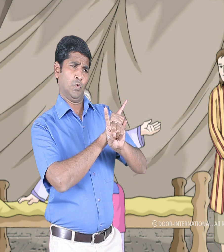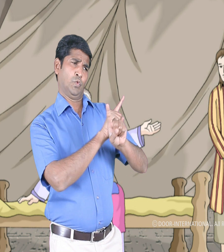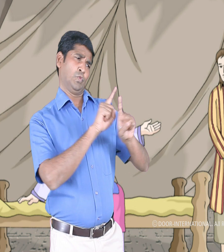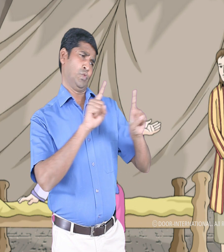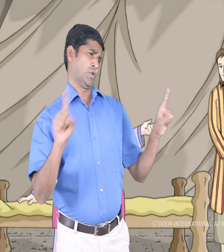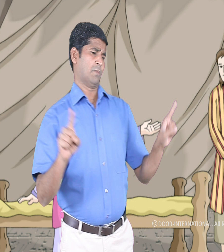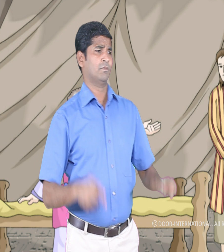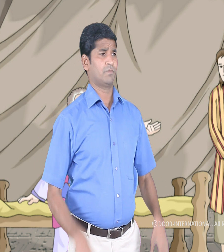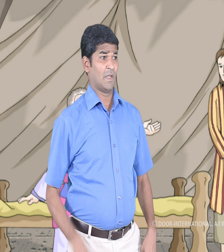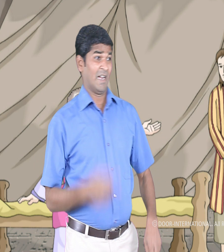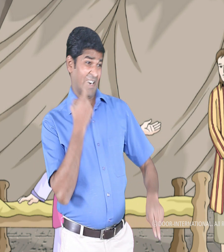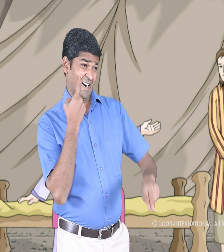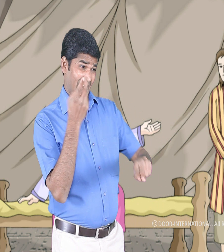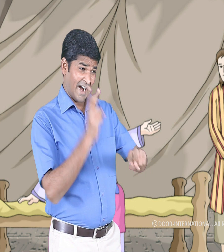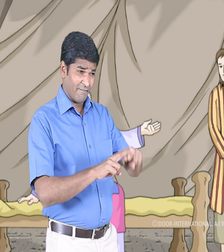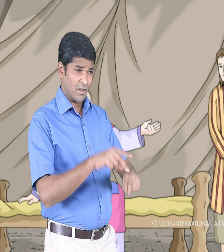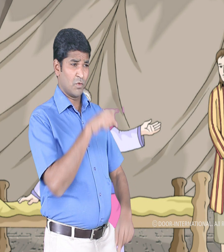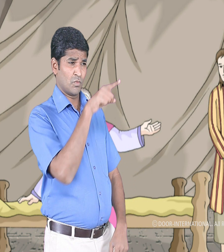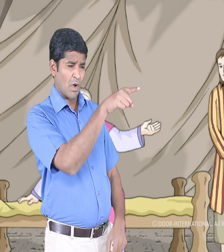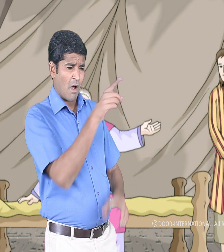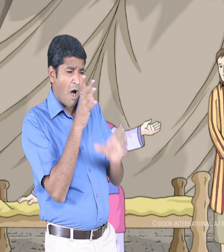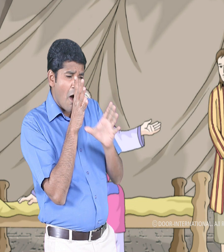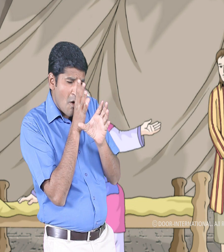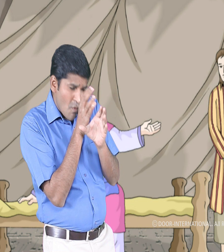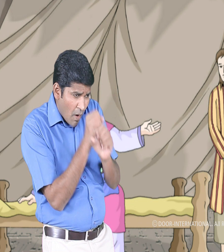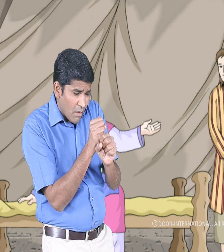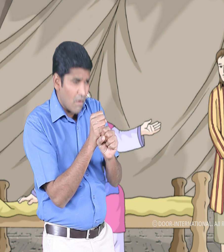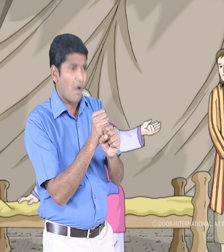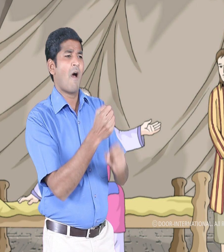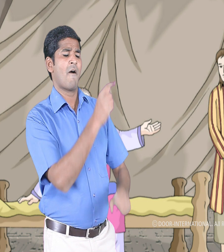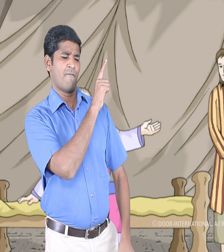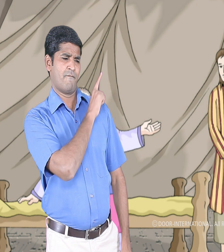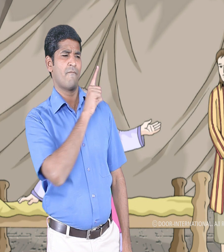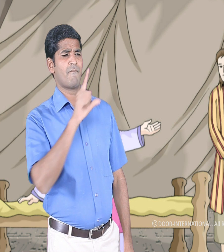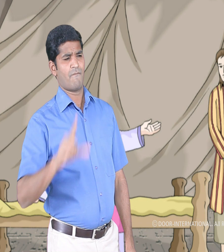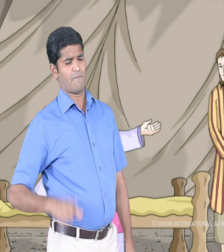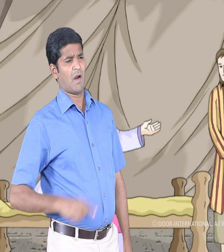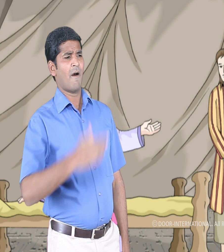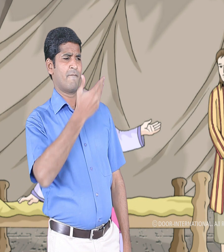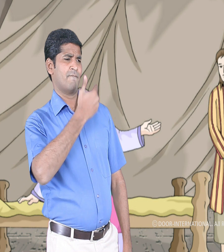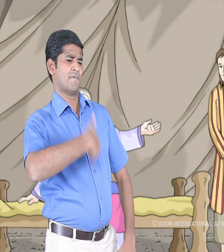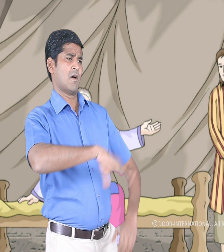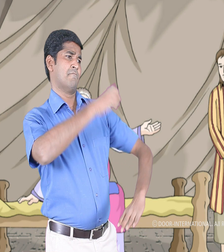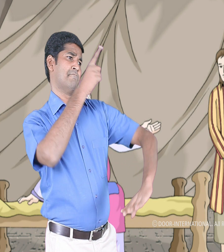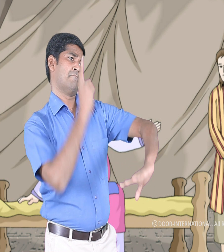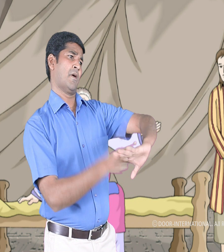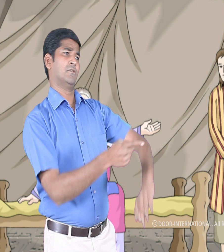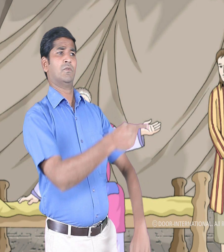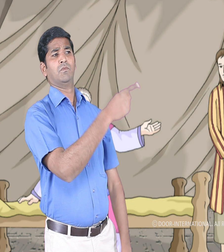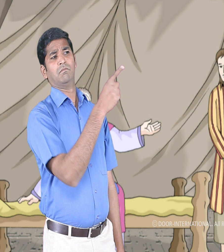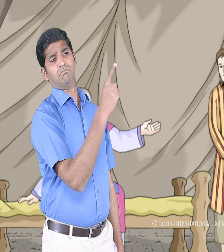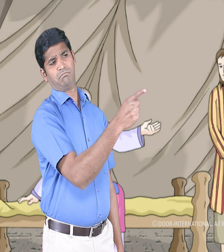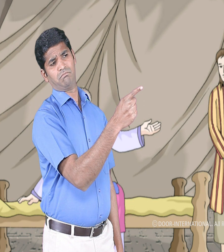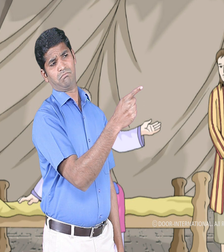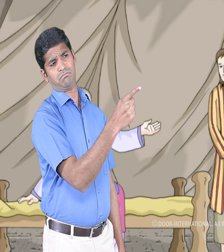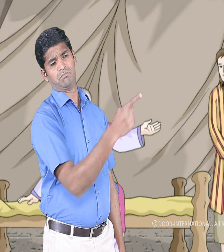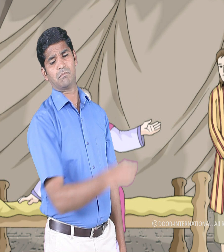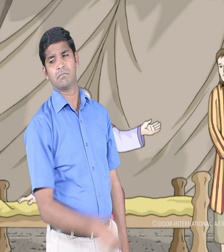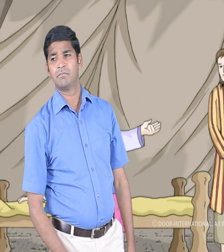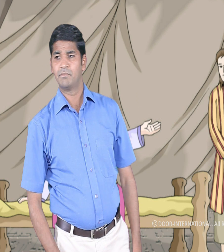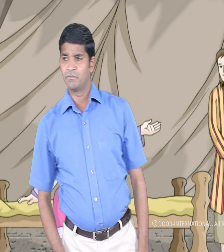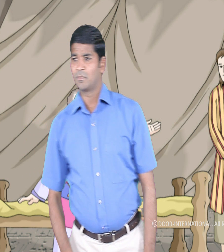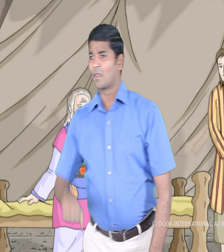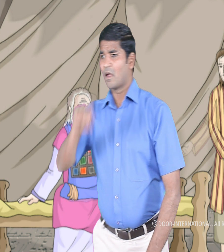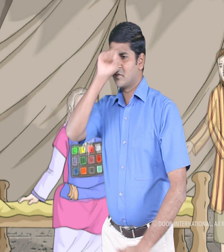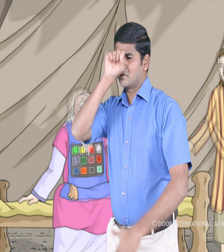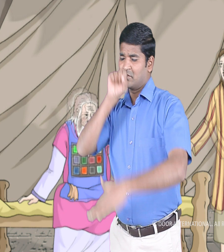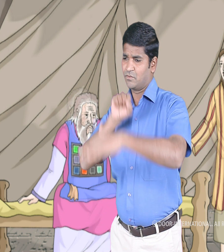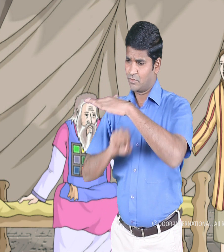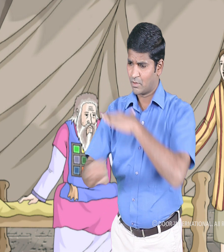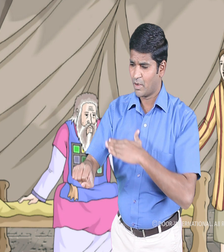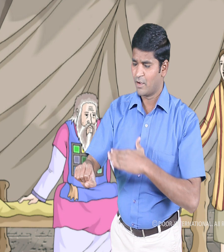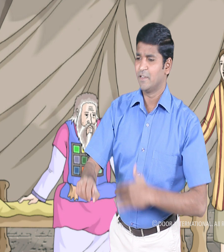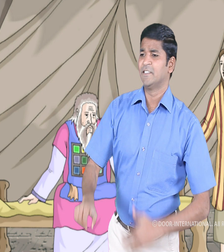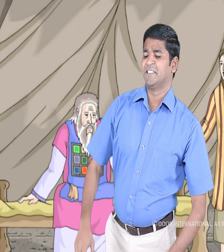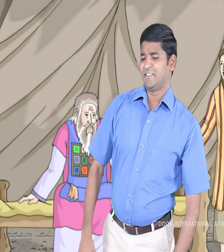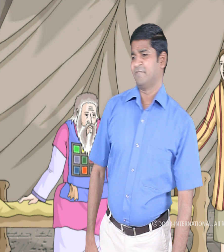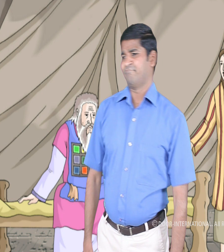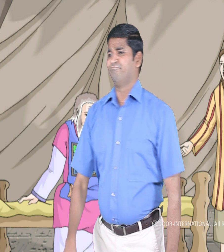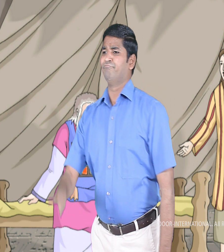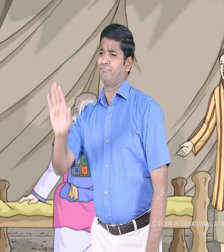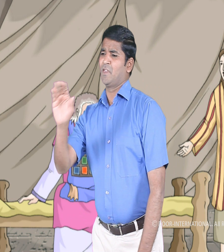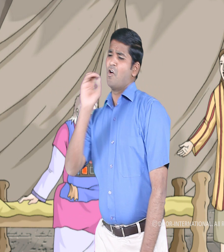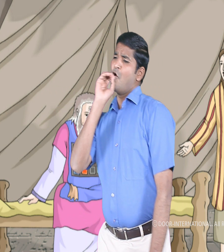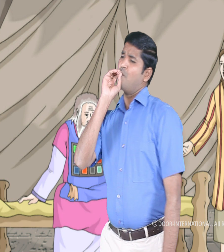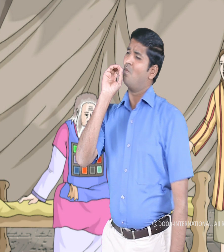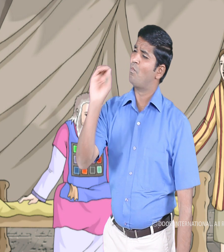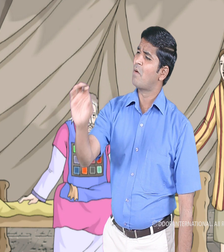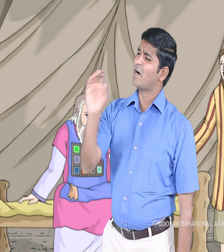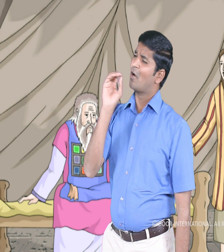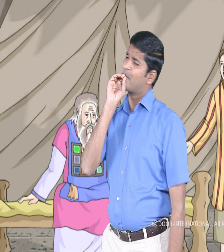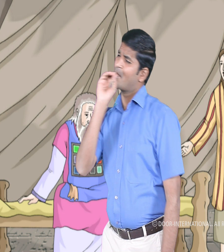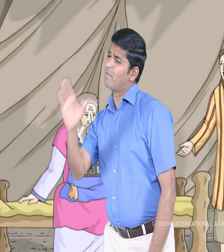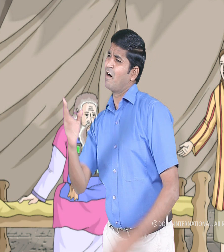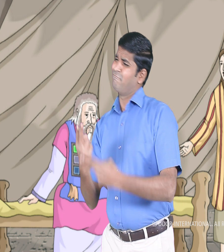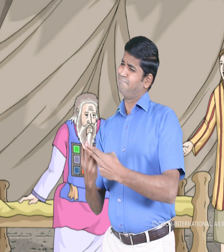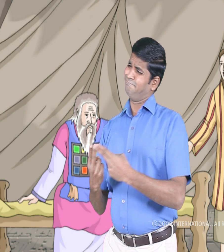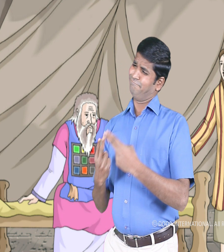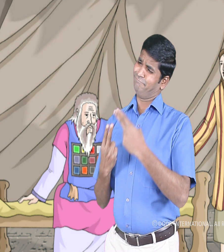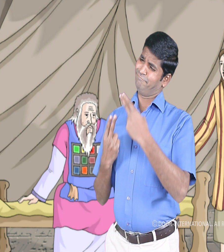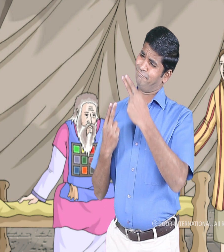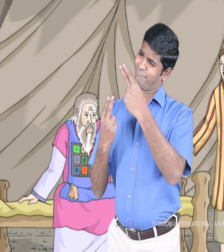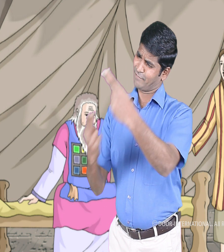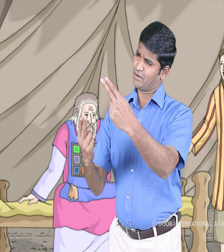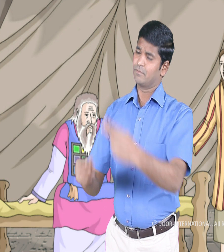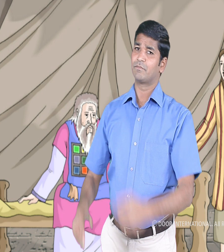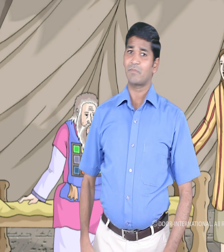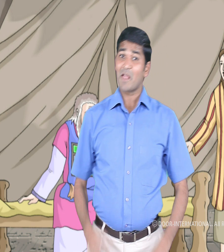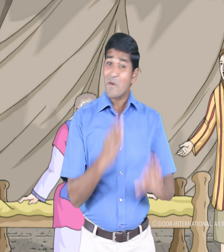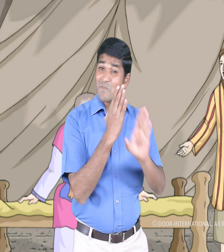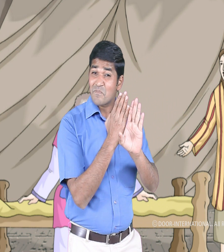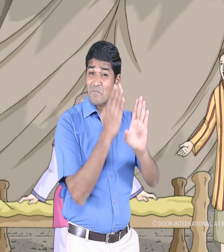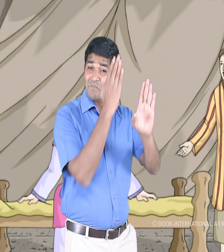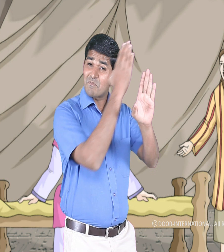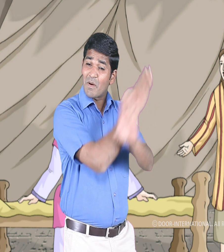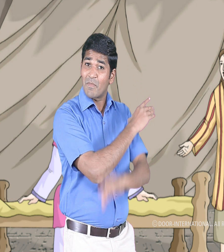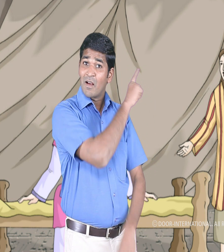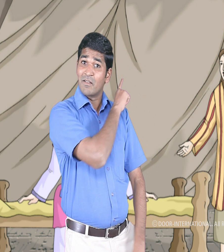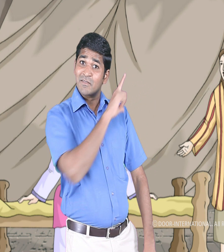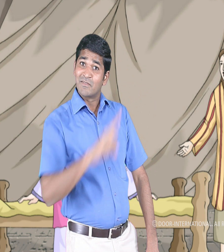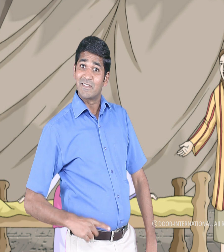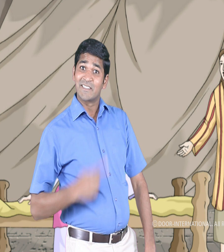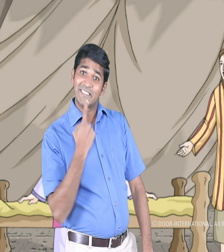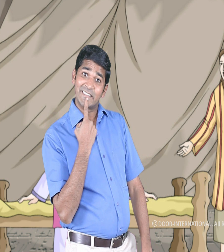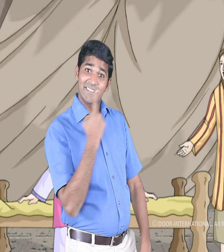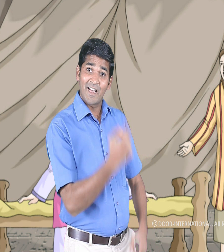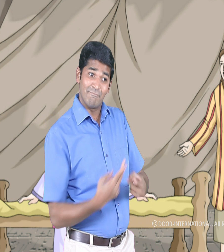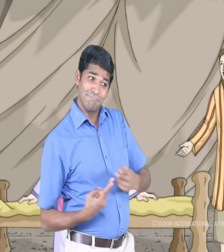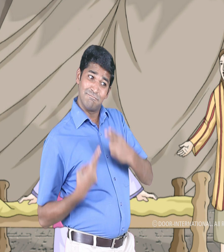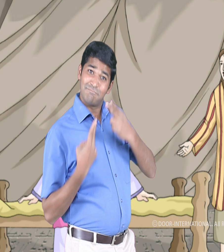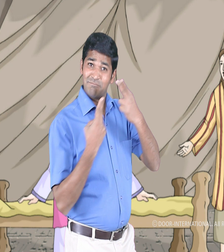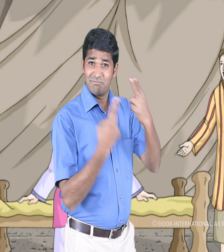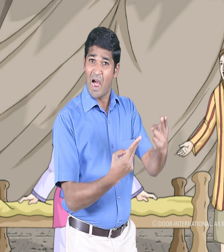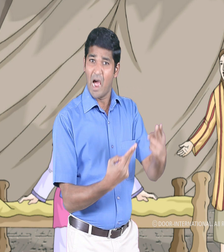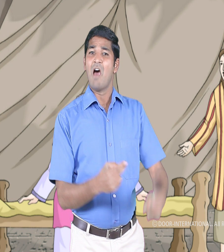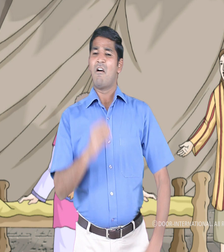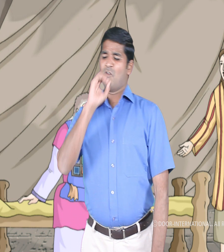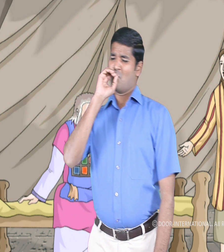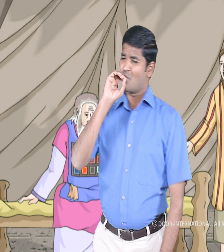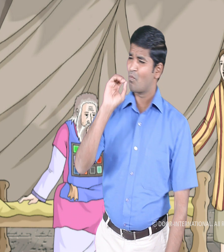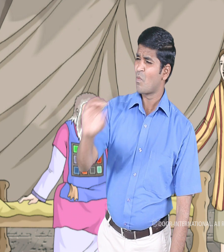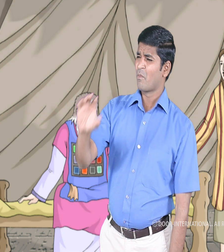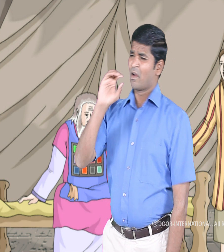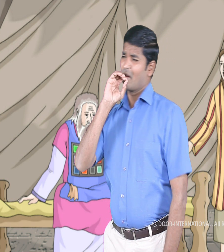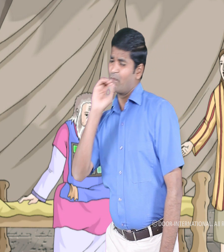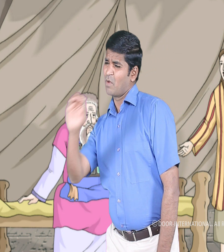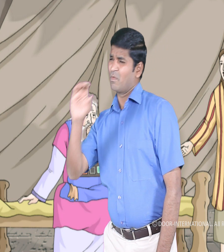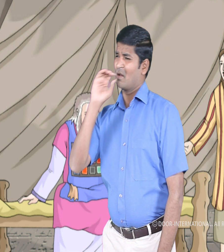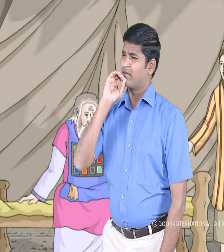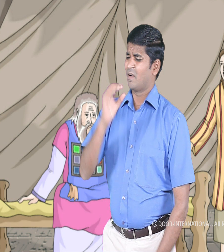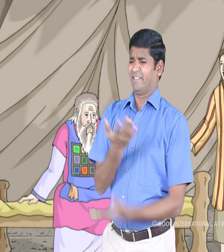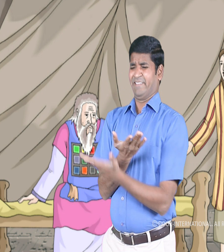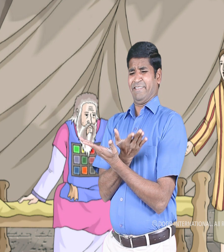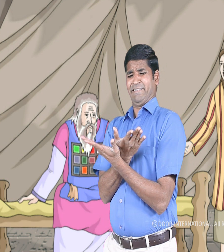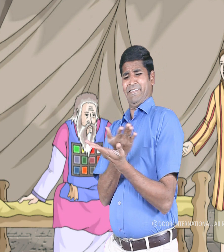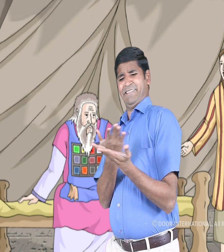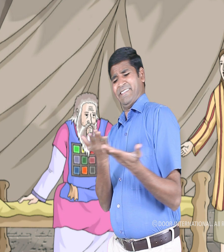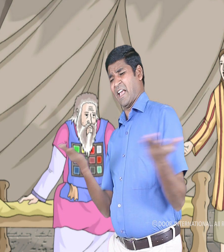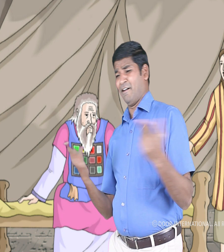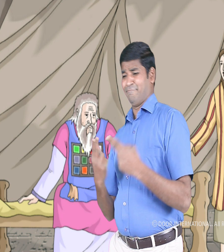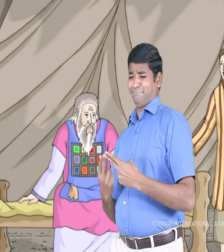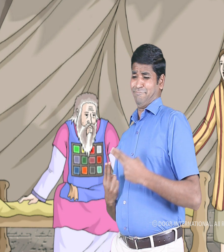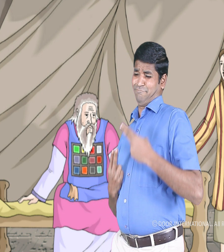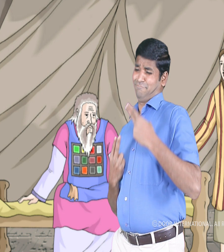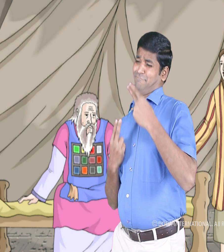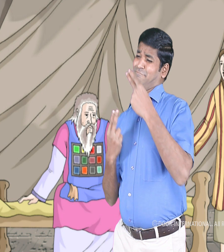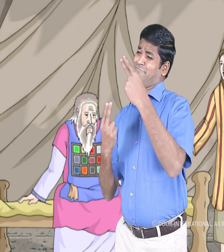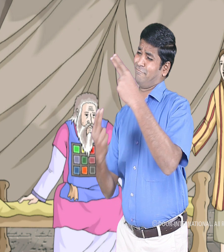May God punish you, and ever so severely, if you hide from me anything He said to you.”